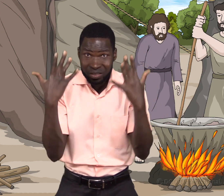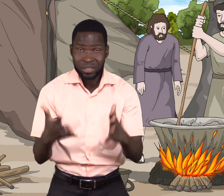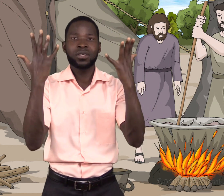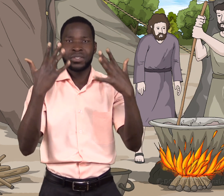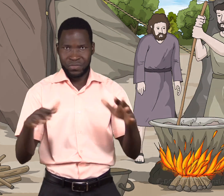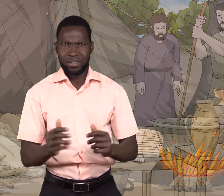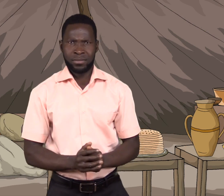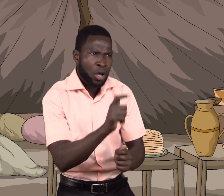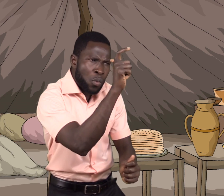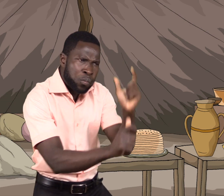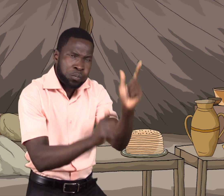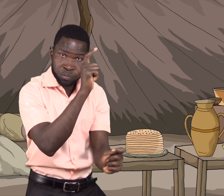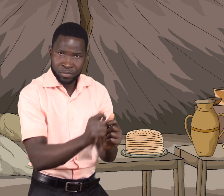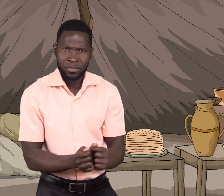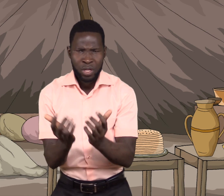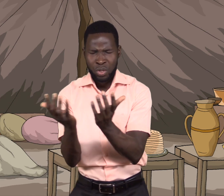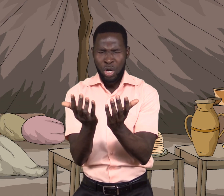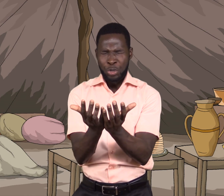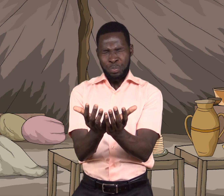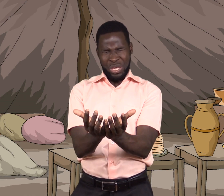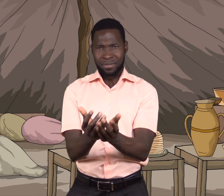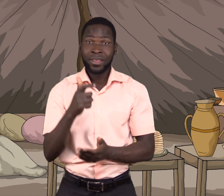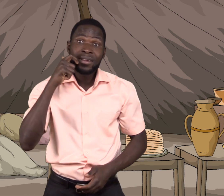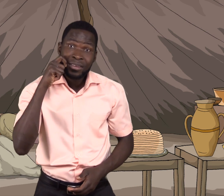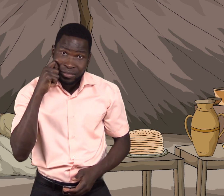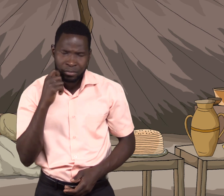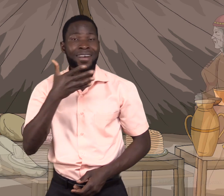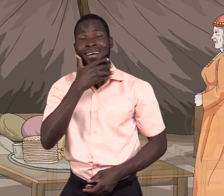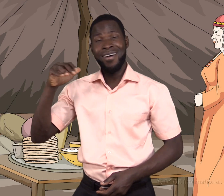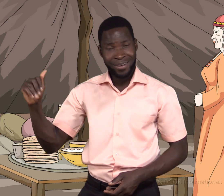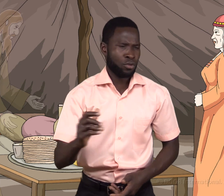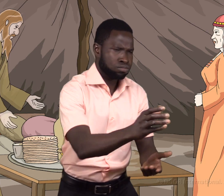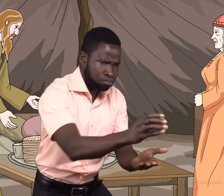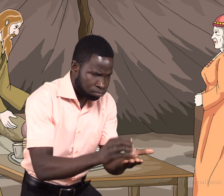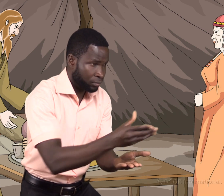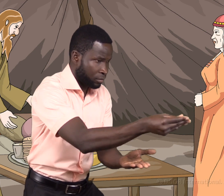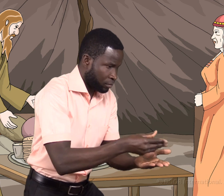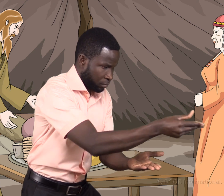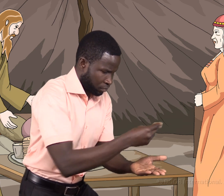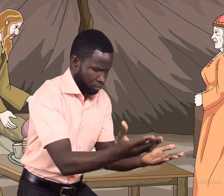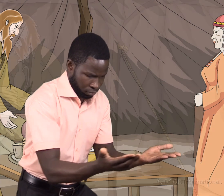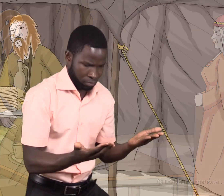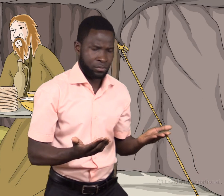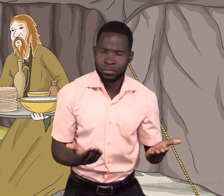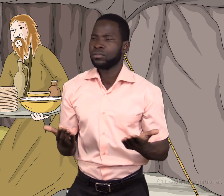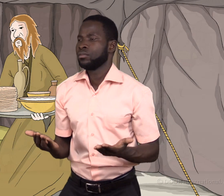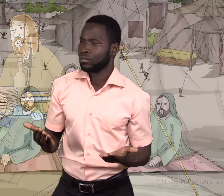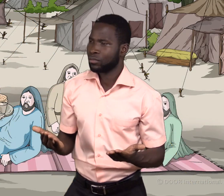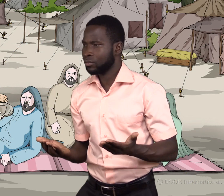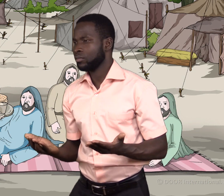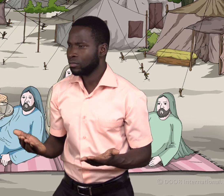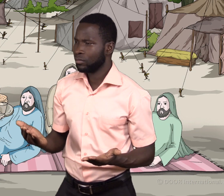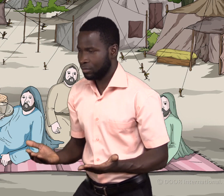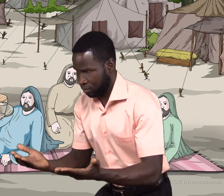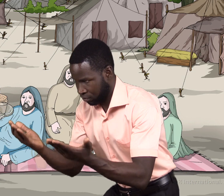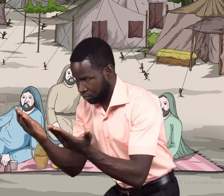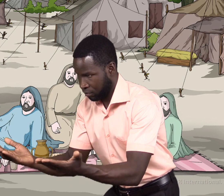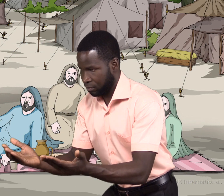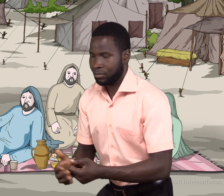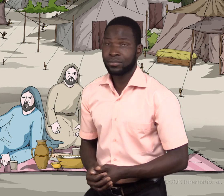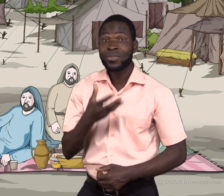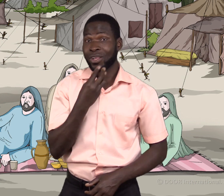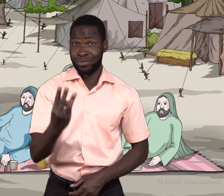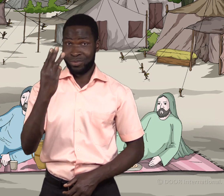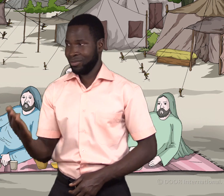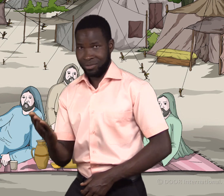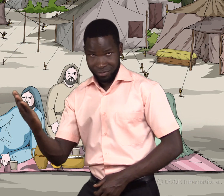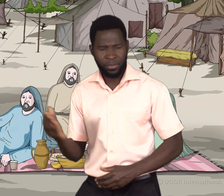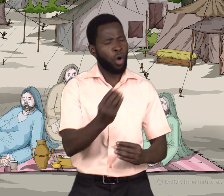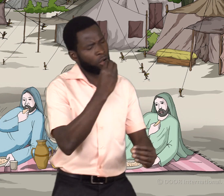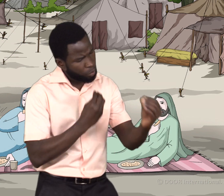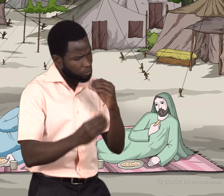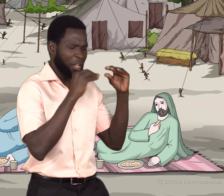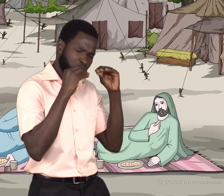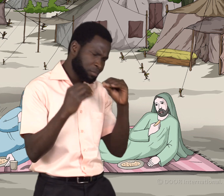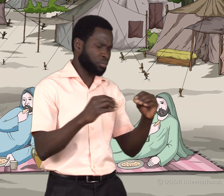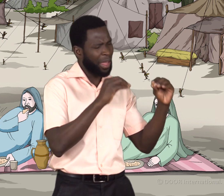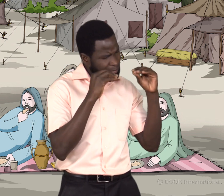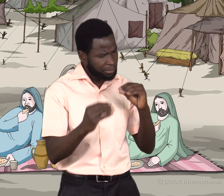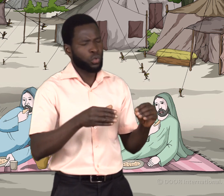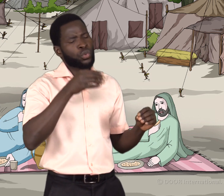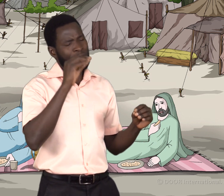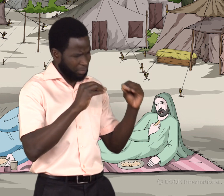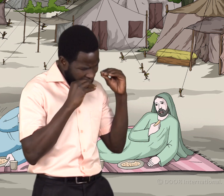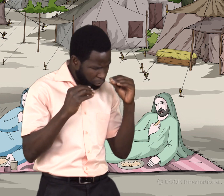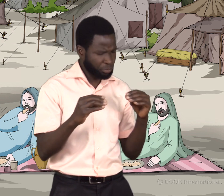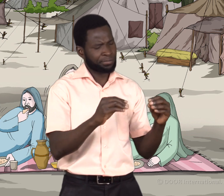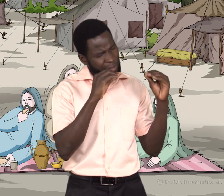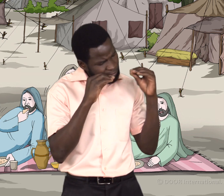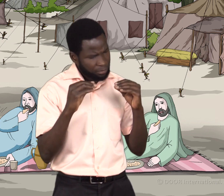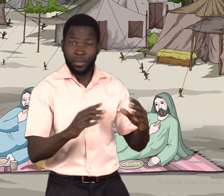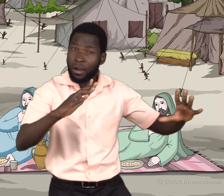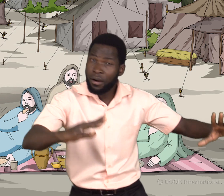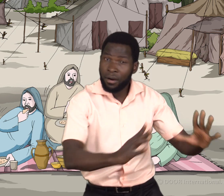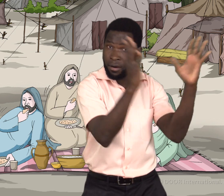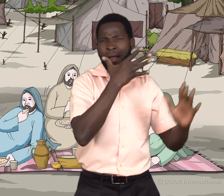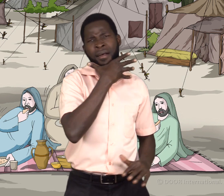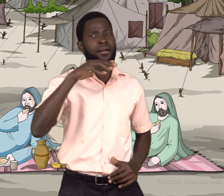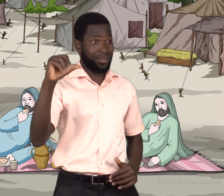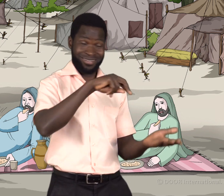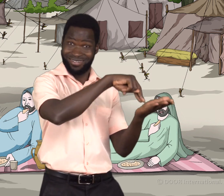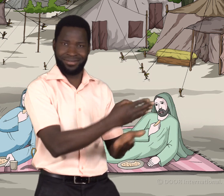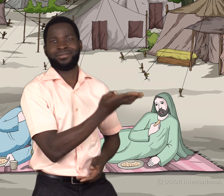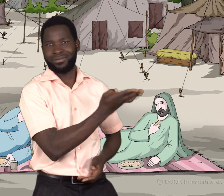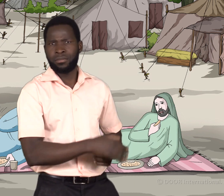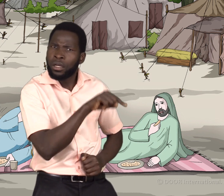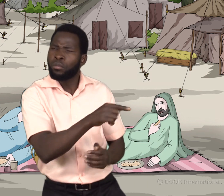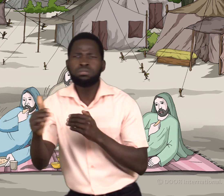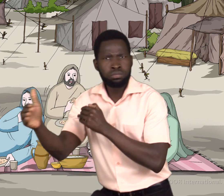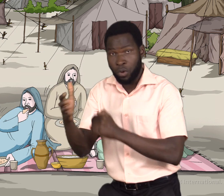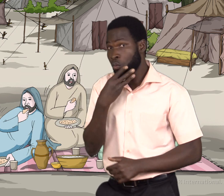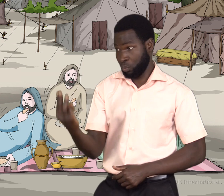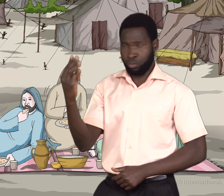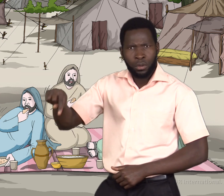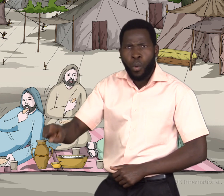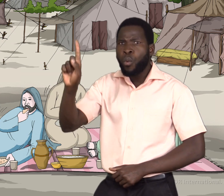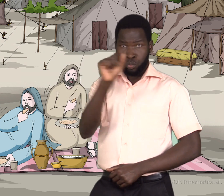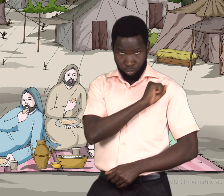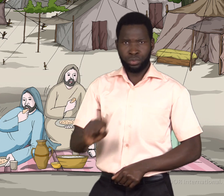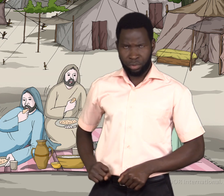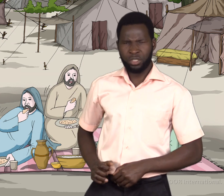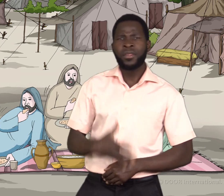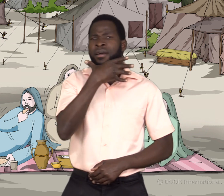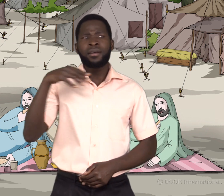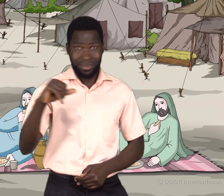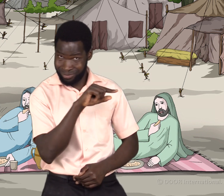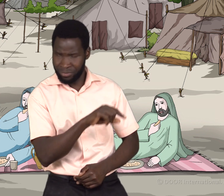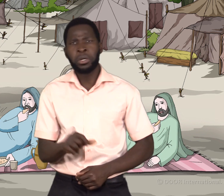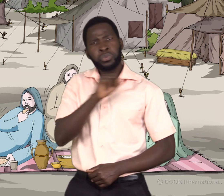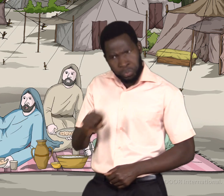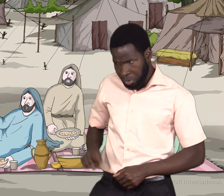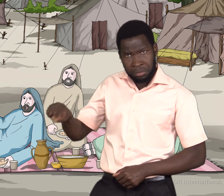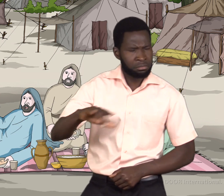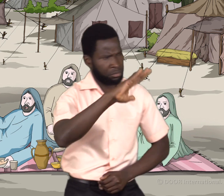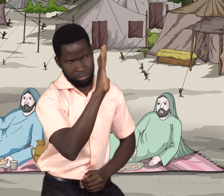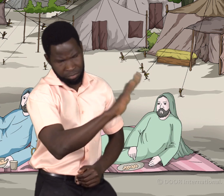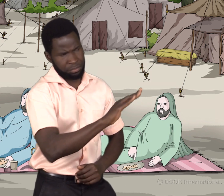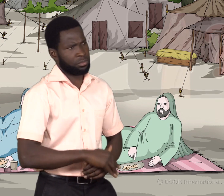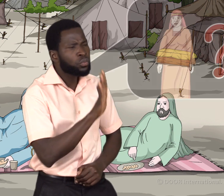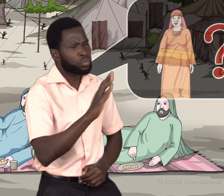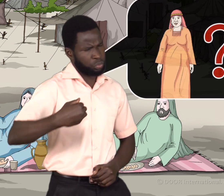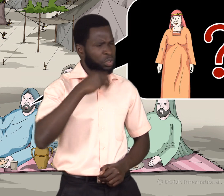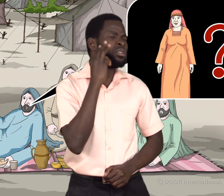Then Abraham brought curds and milk and the calf that had been prepared, and he set them before the men and stood by them under the tree as they ate.